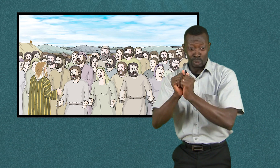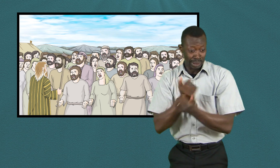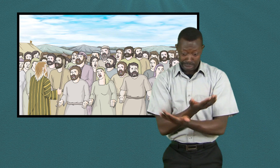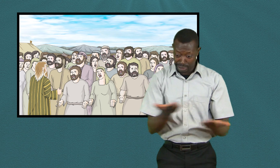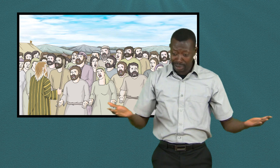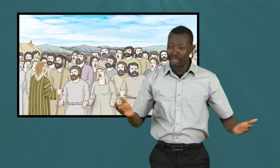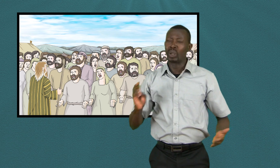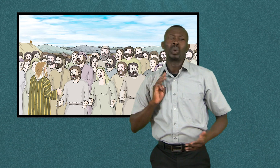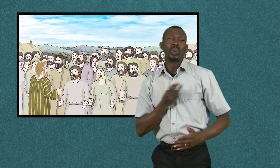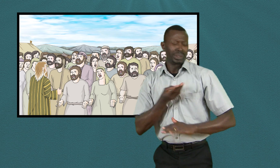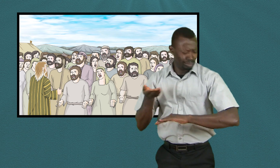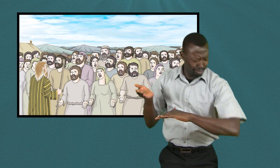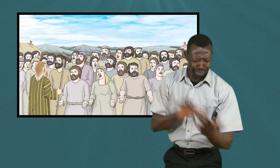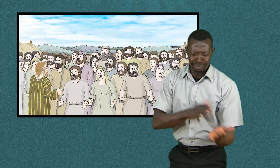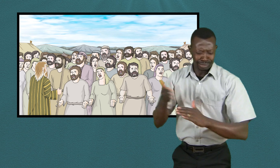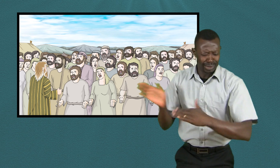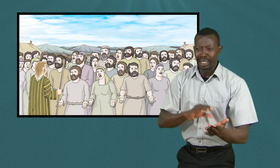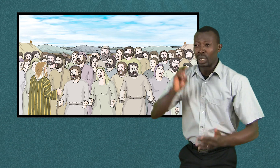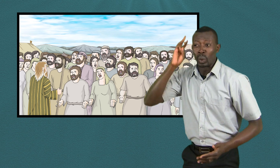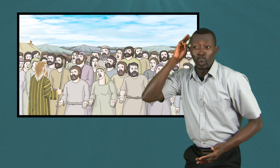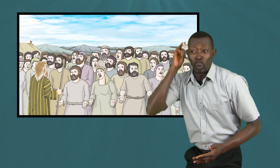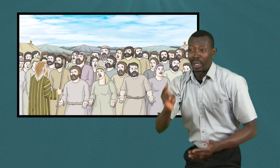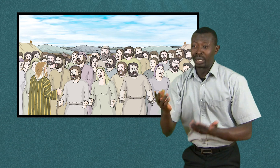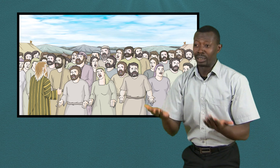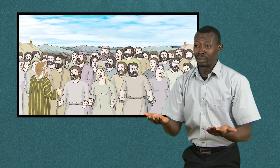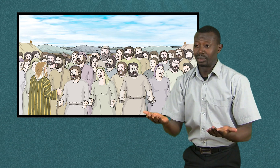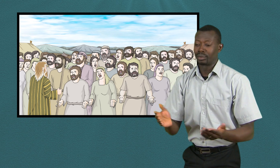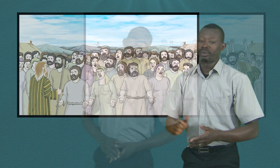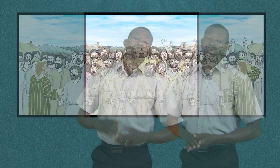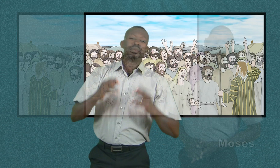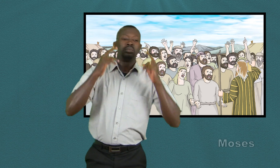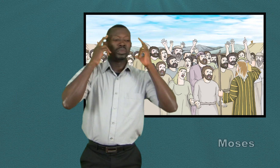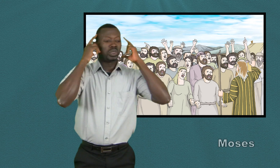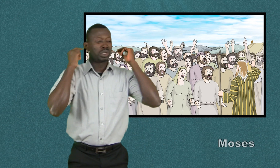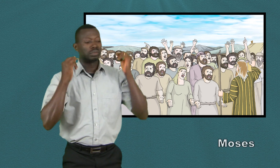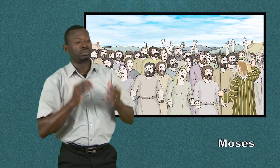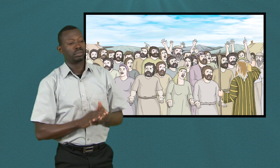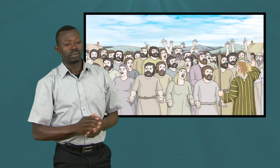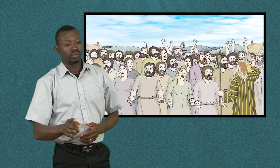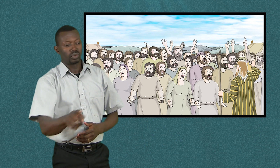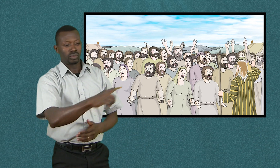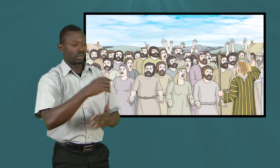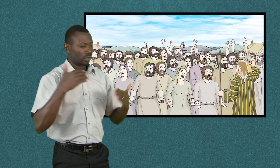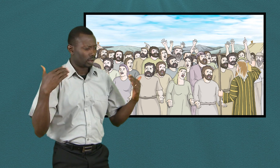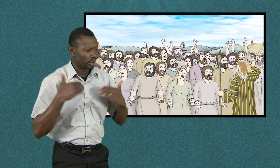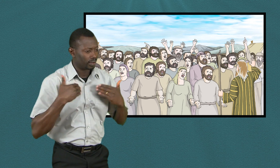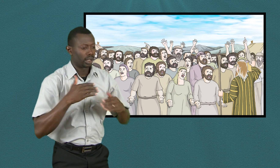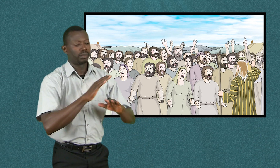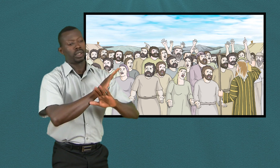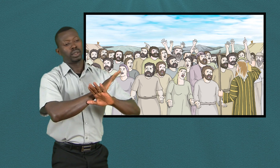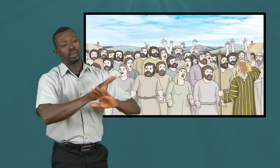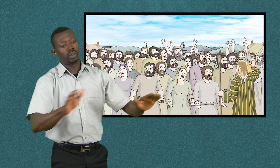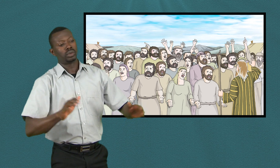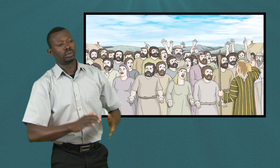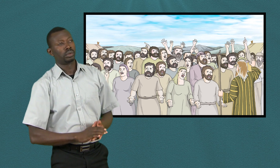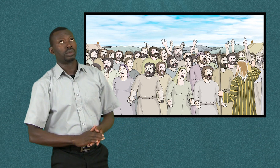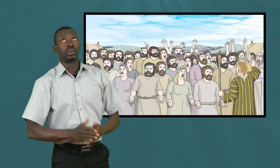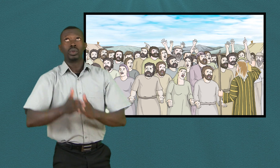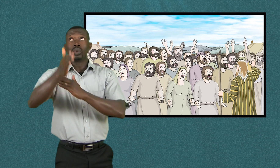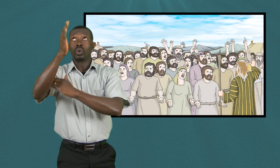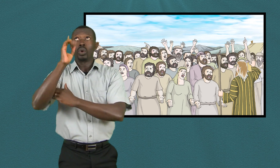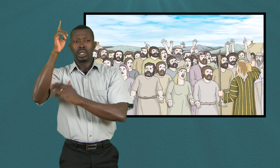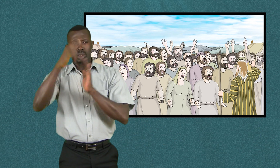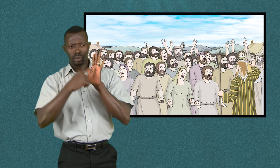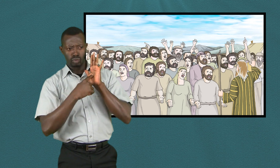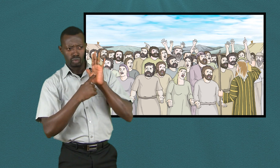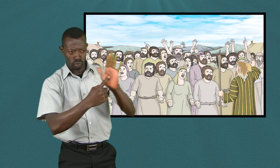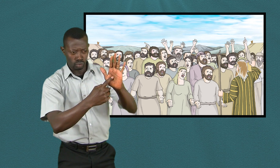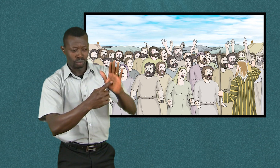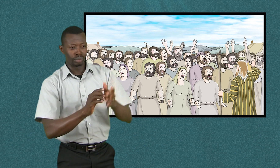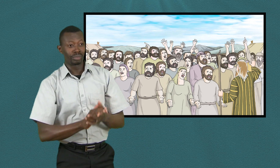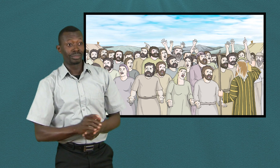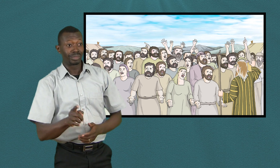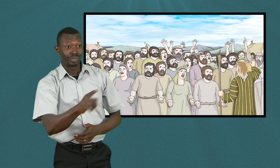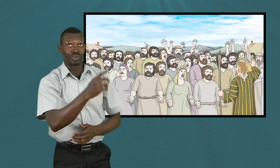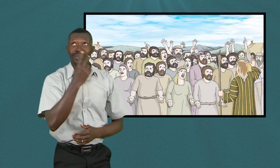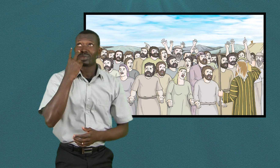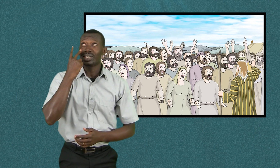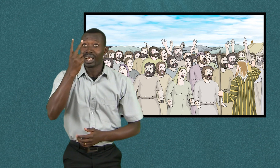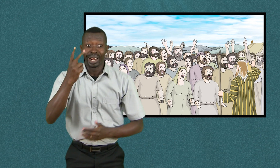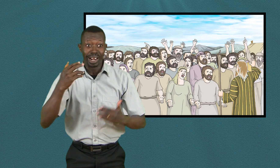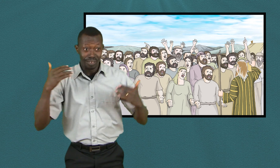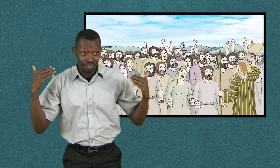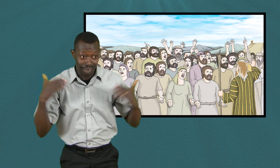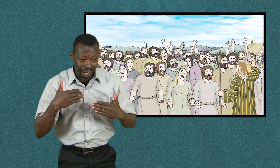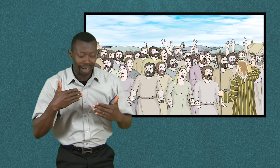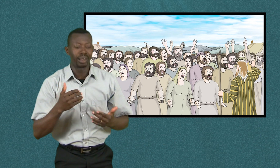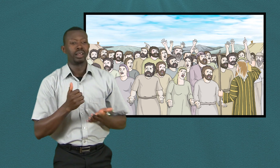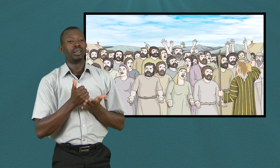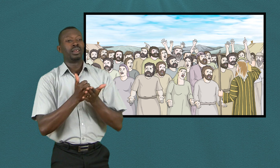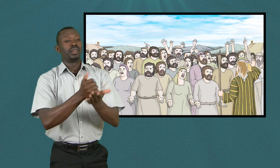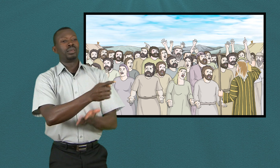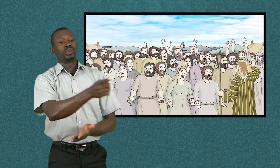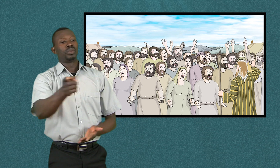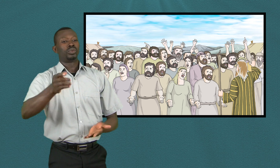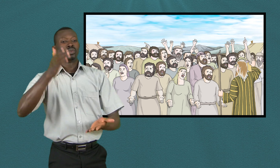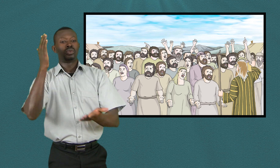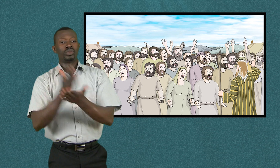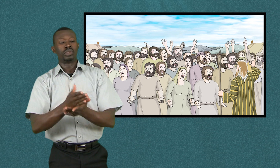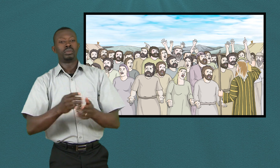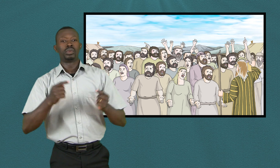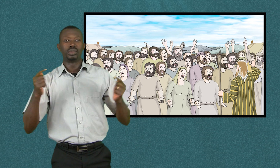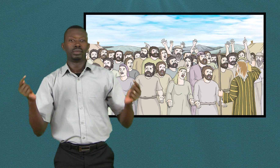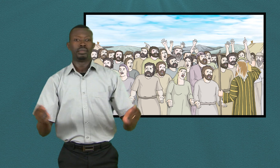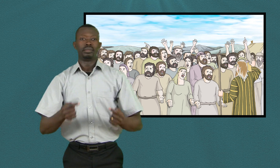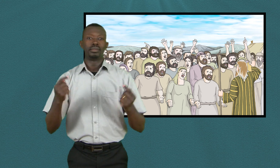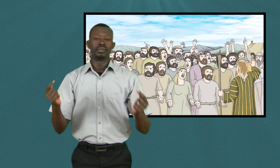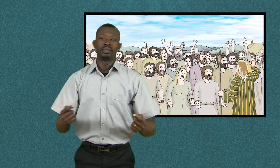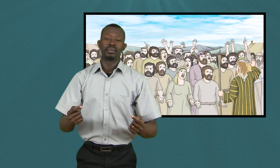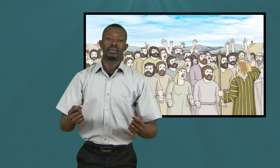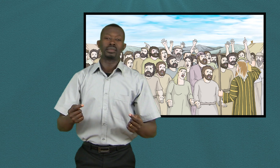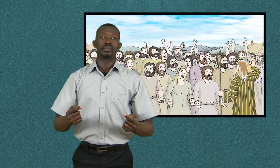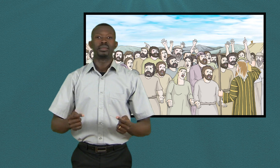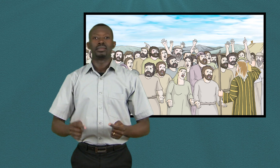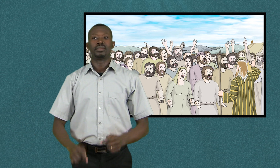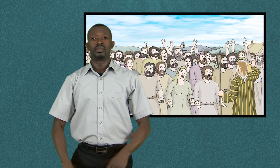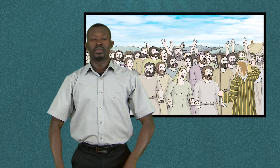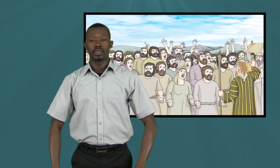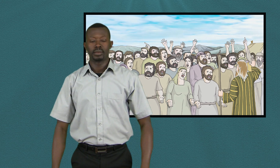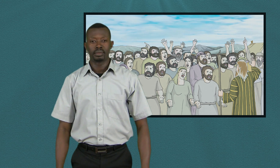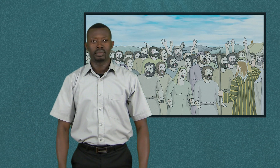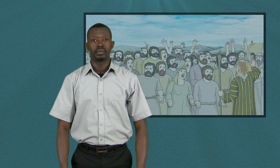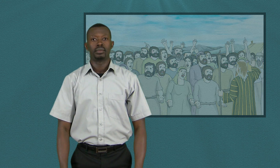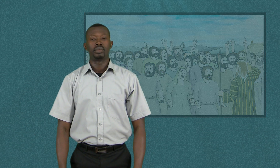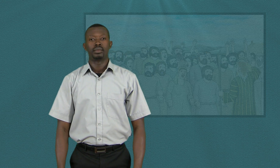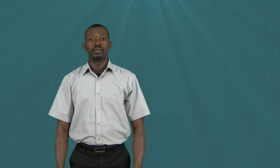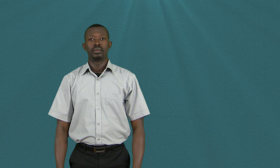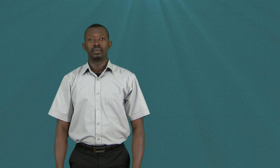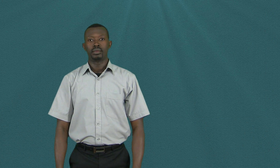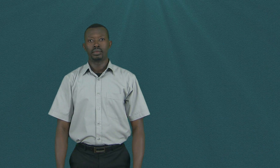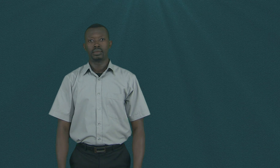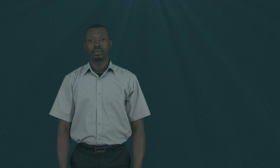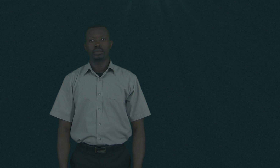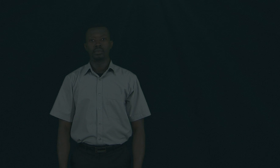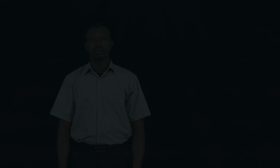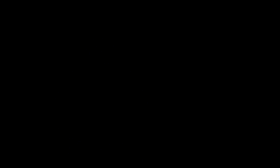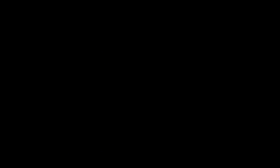“But do not let God speak to us, or we will die.” “Do not be afraid,” Moses replied. “For God has come to test you, so that the fear of Him may be before you, to keep you from sinning.”